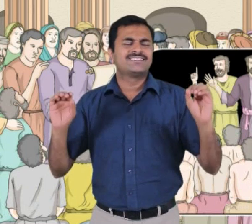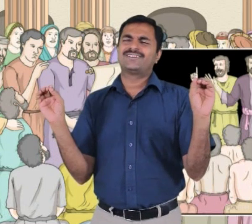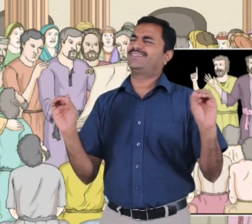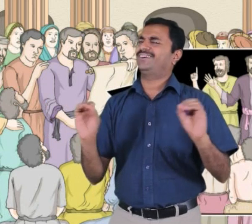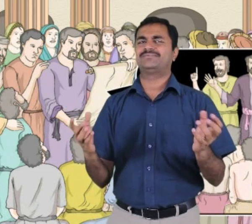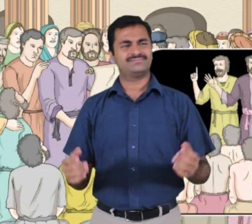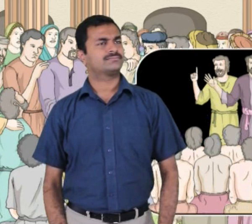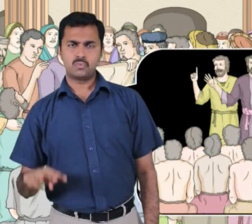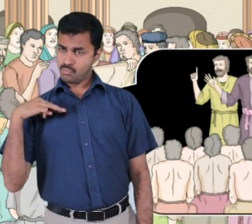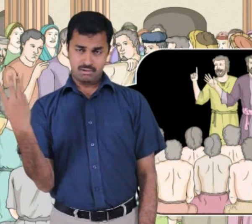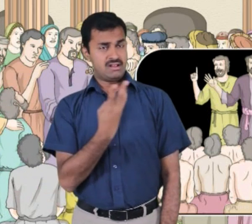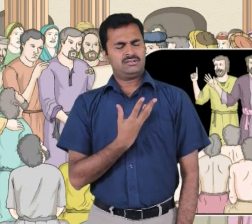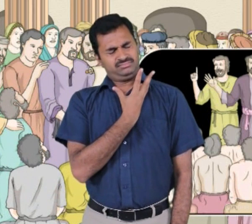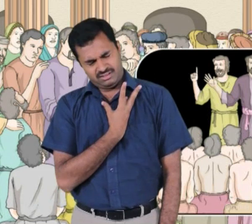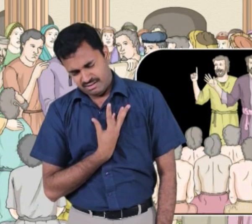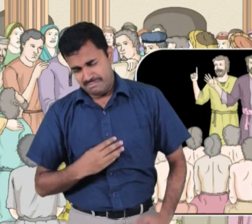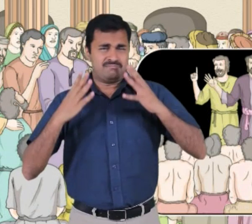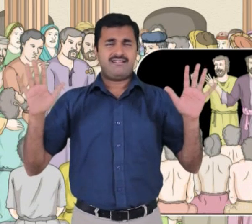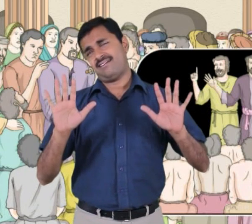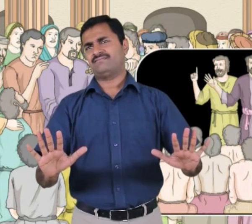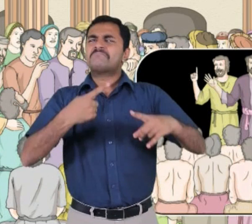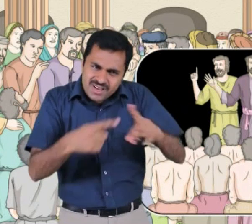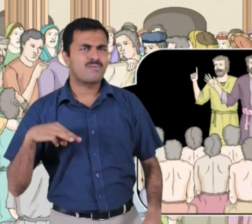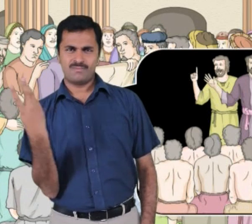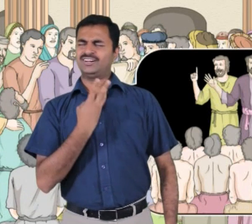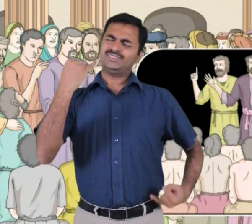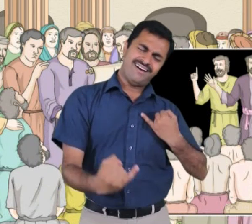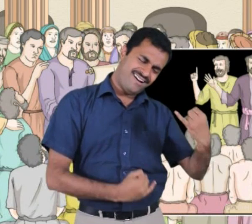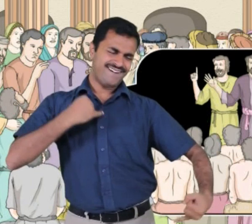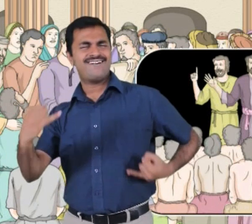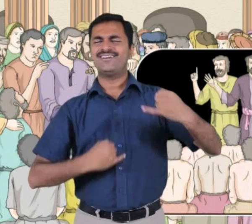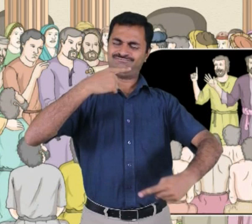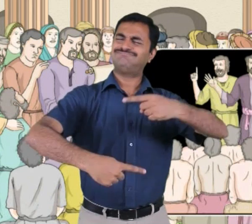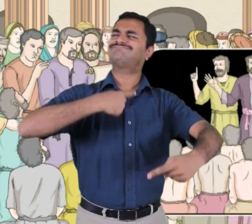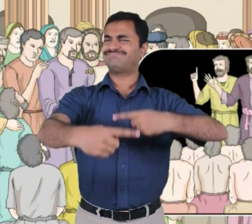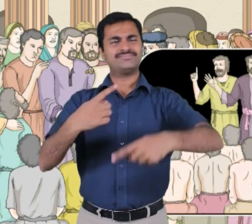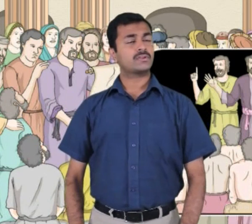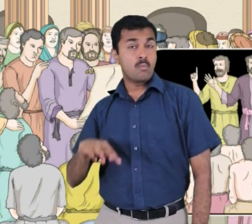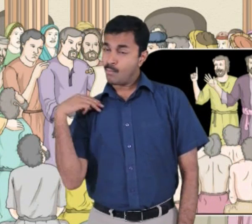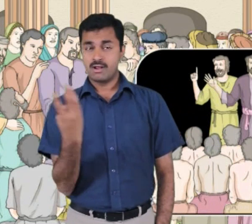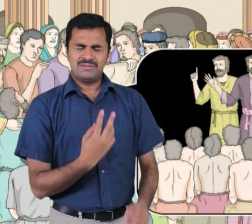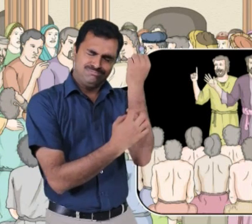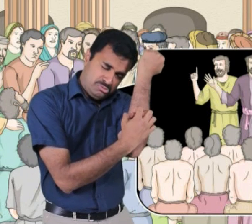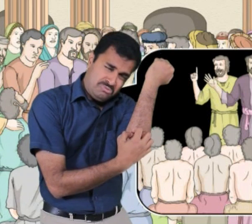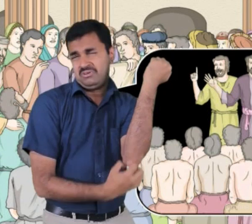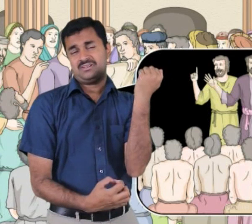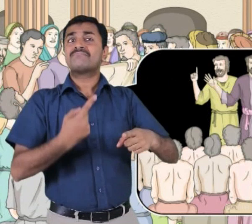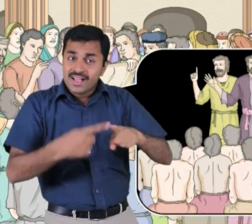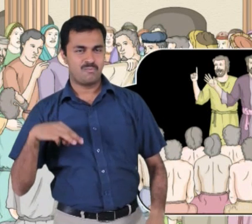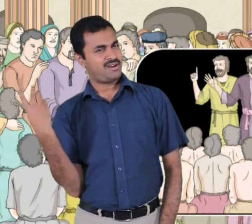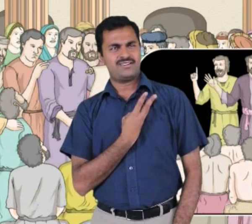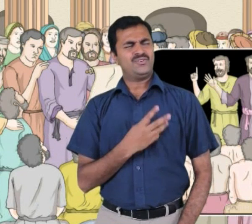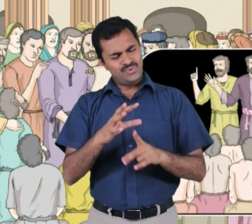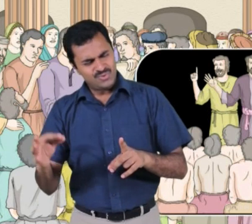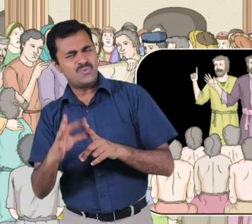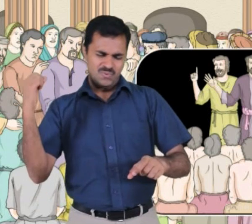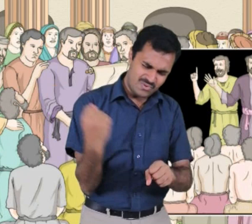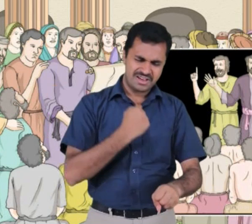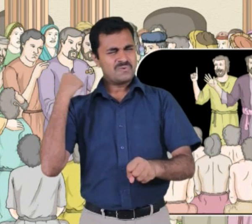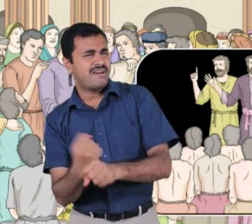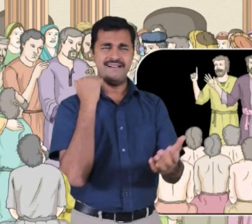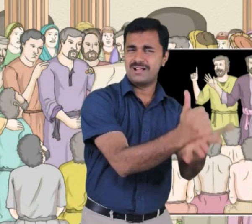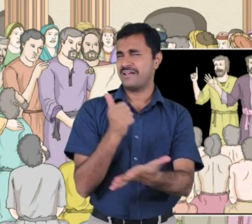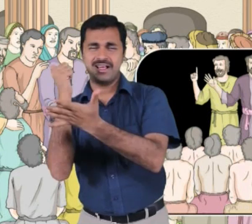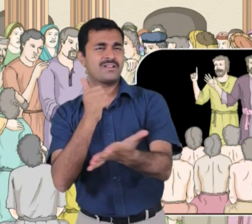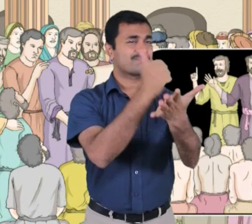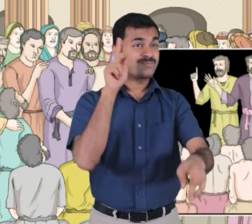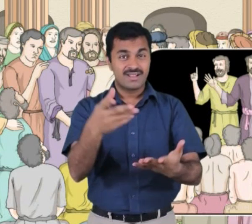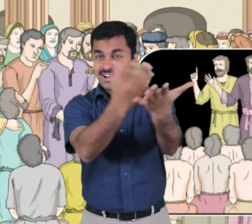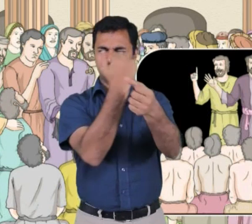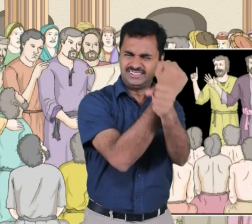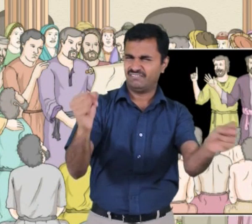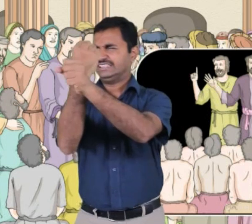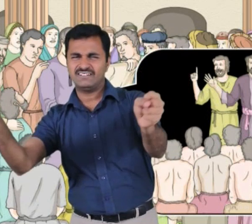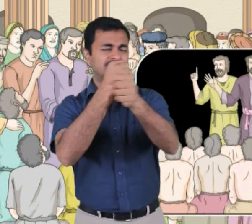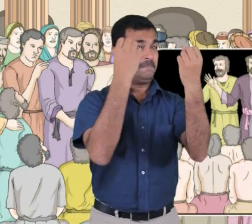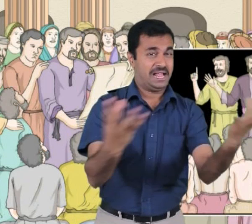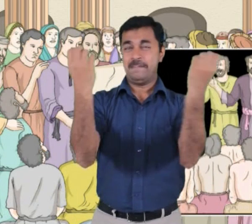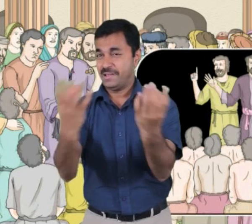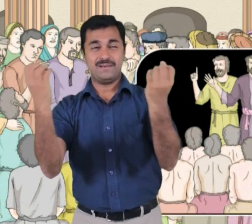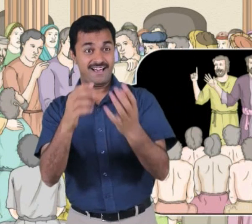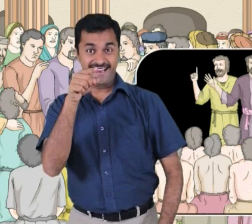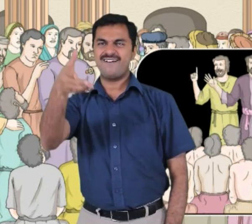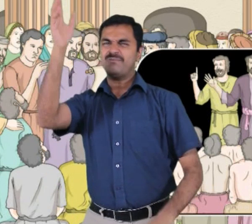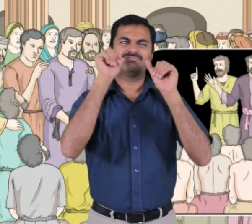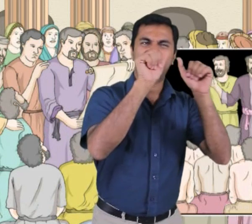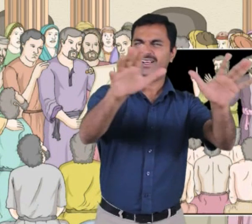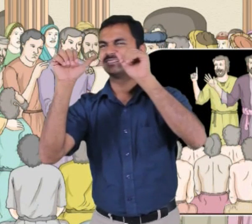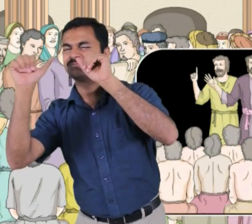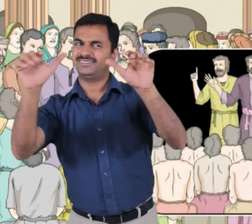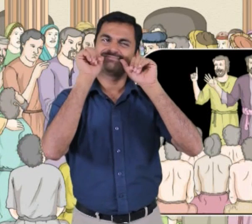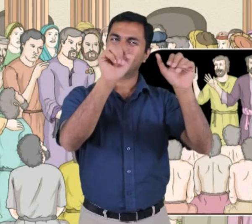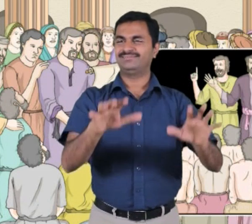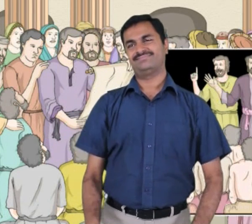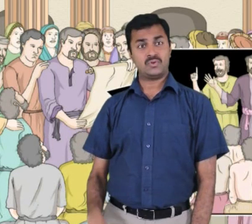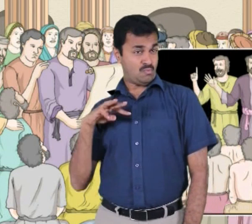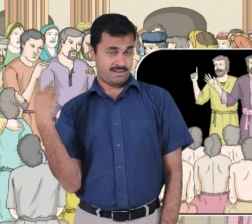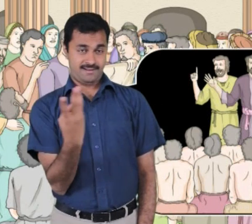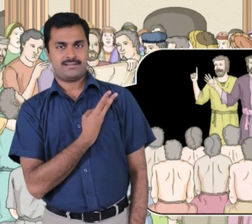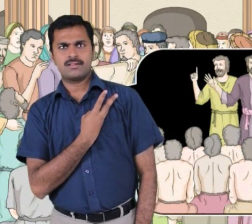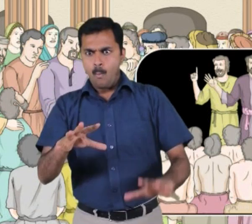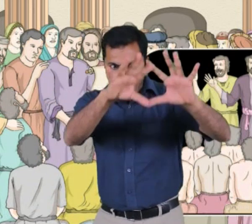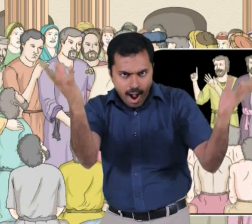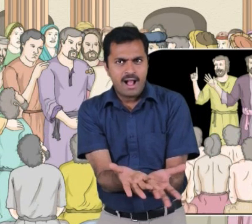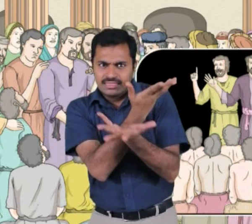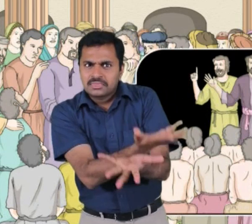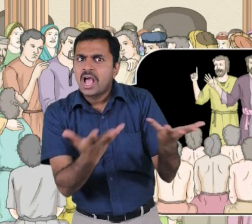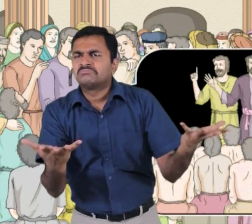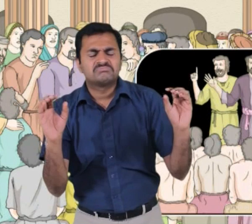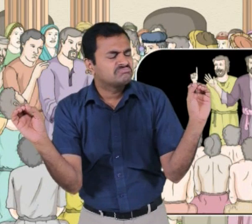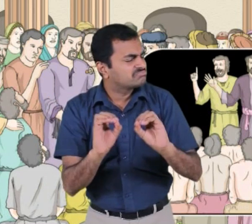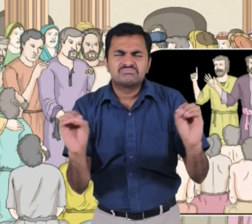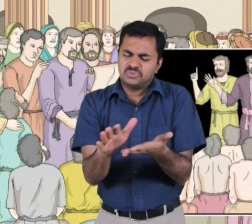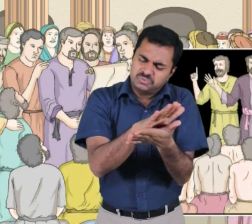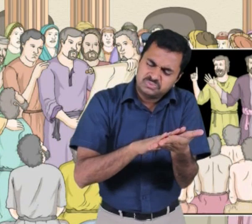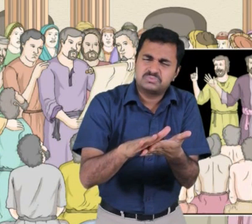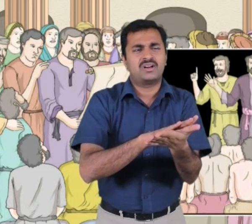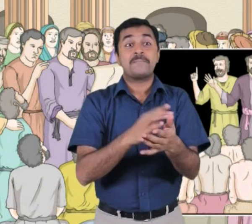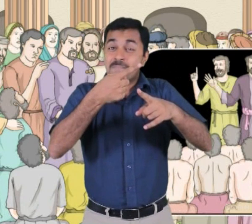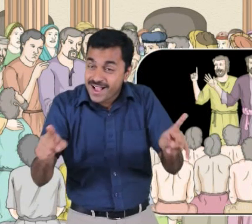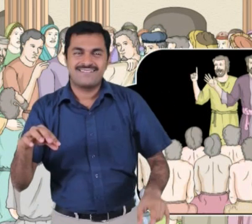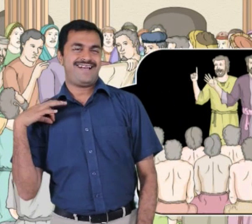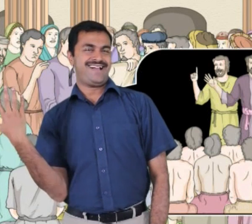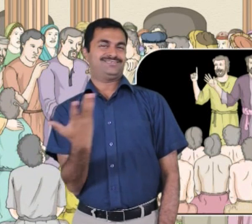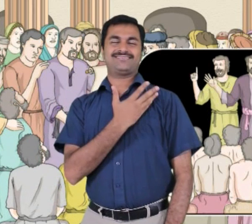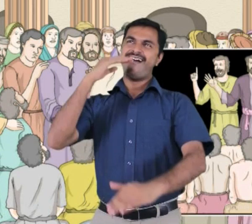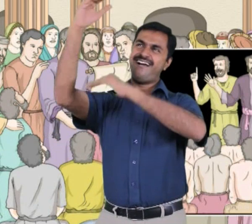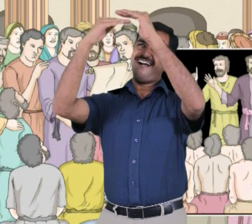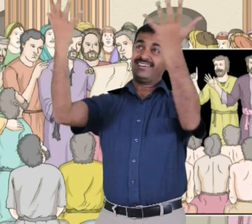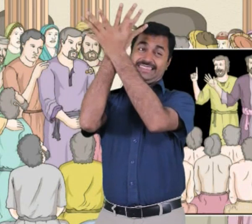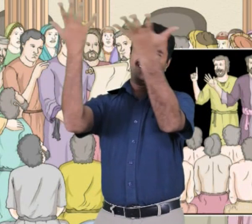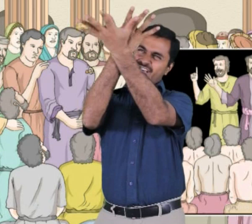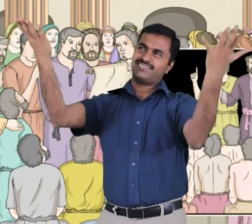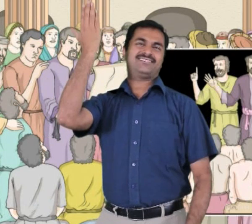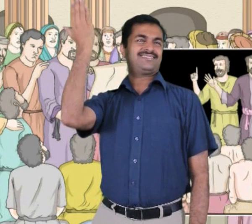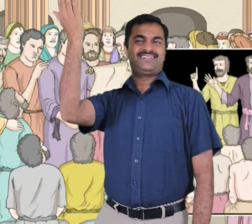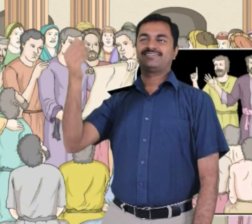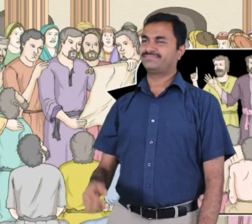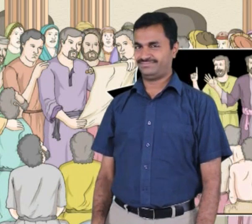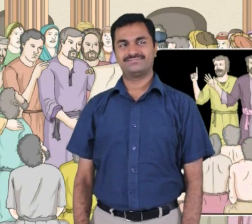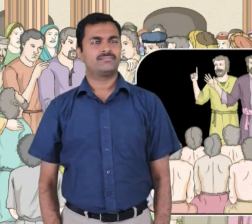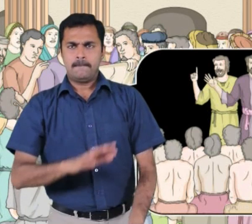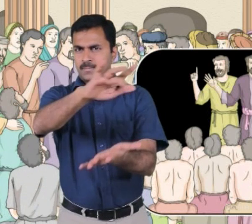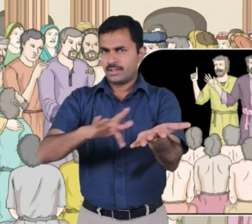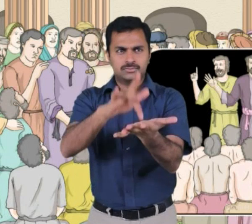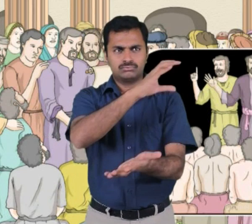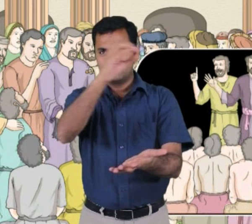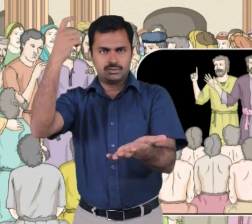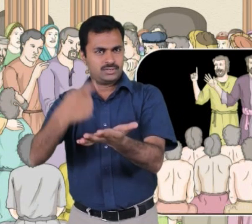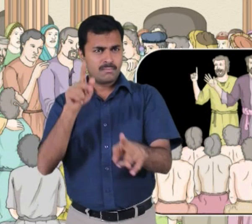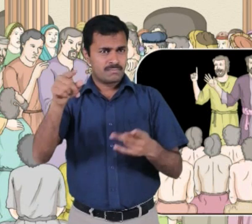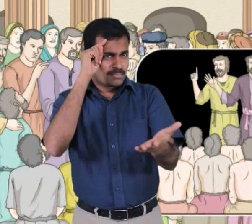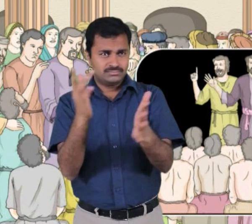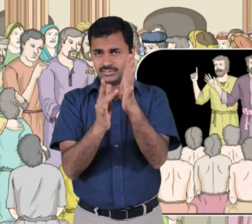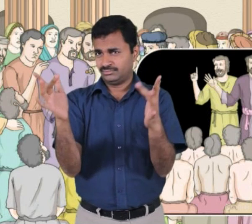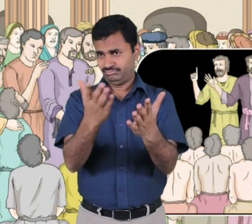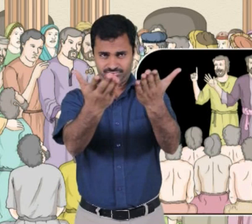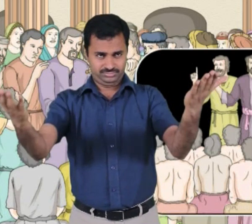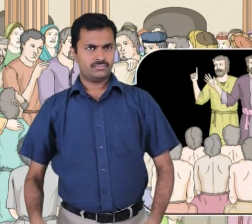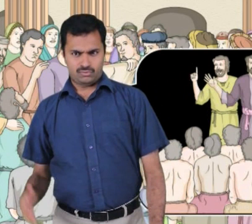sorrowful, yet always rejoicing; poor, yet making many rich; having nothing, and yet possessing everything.